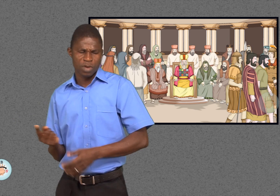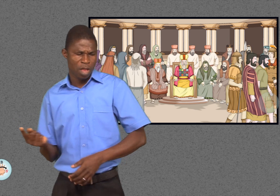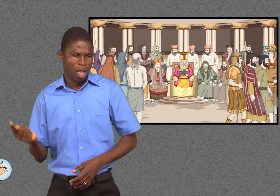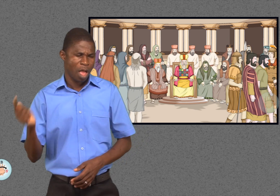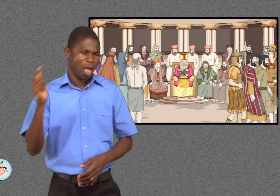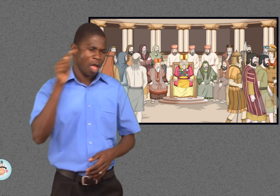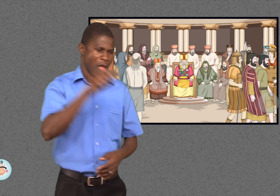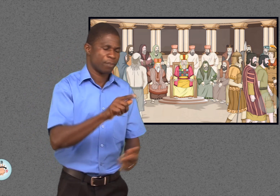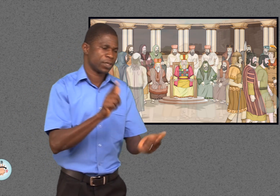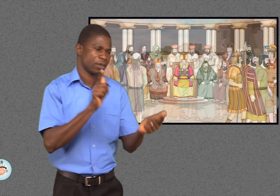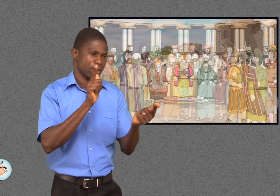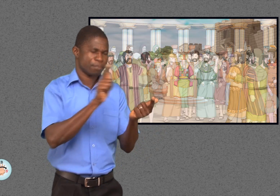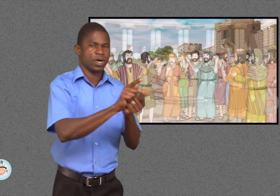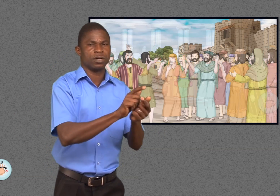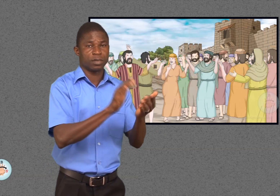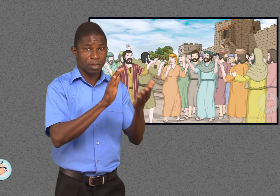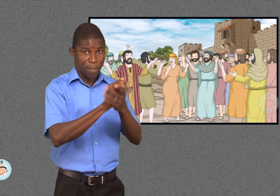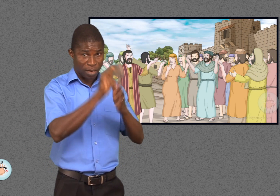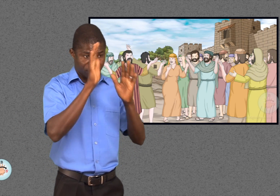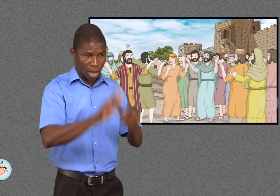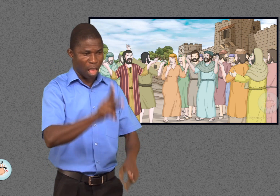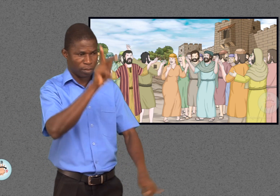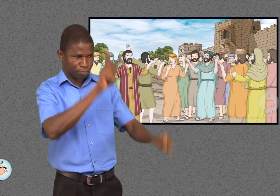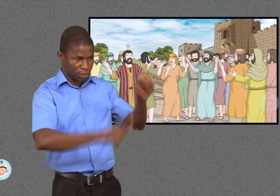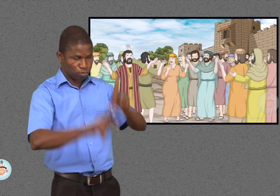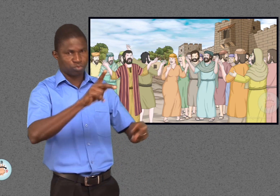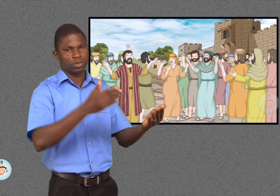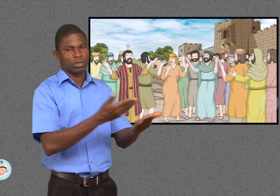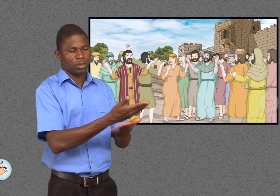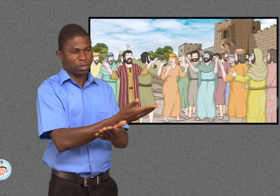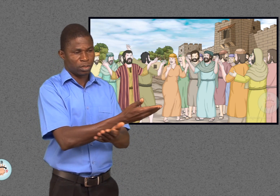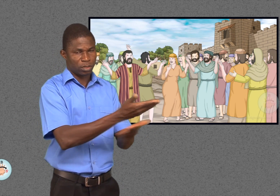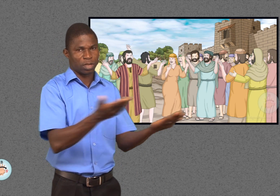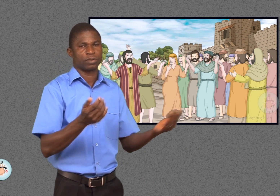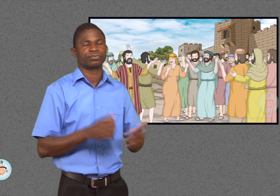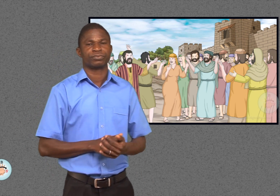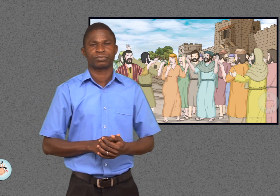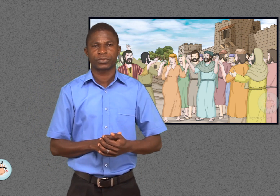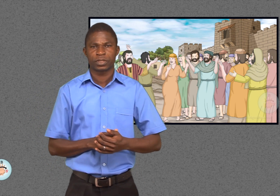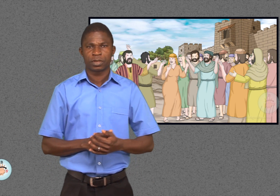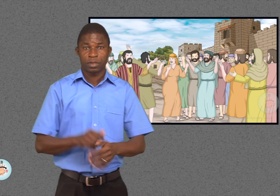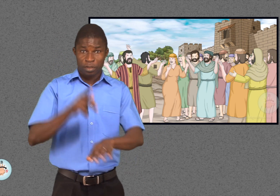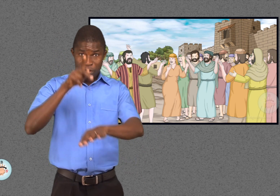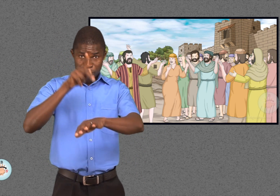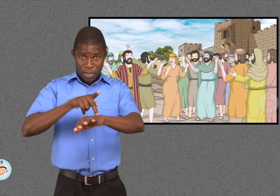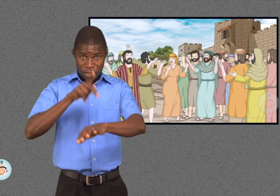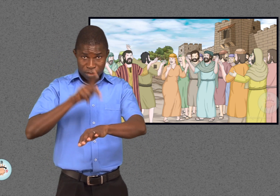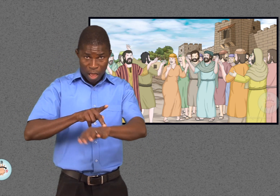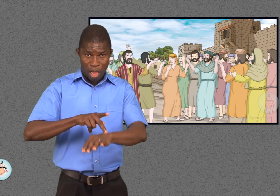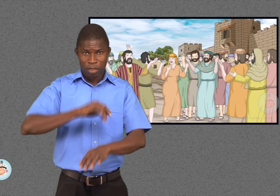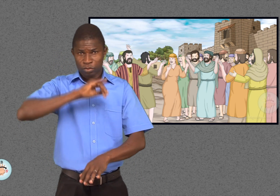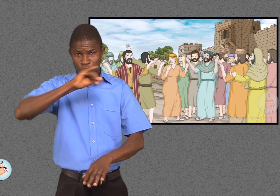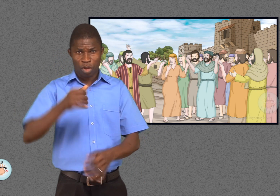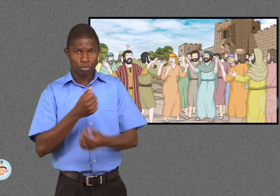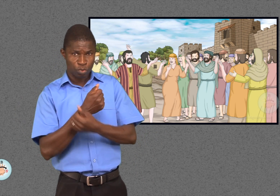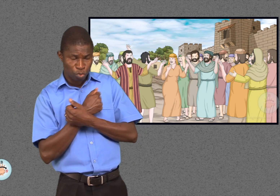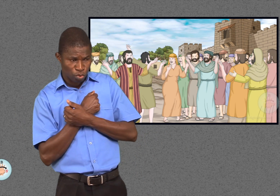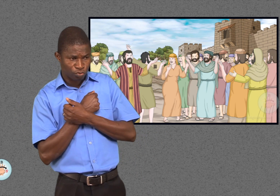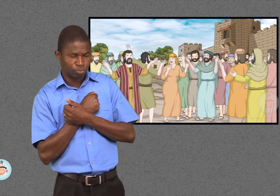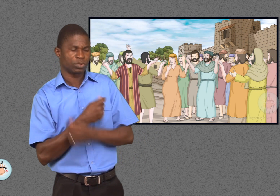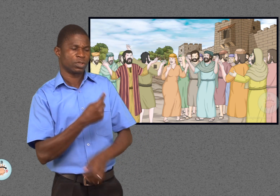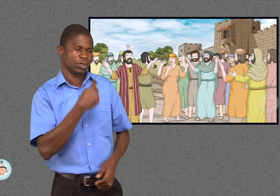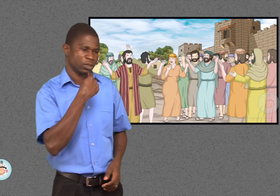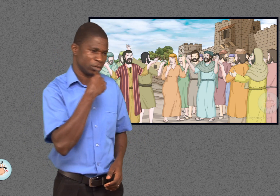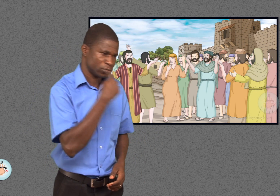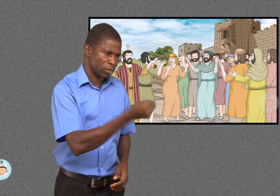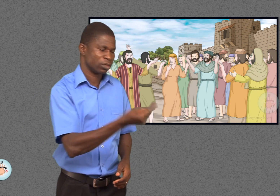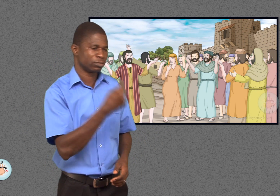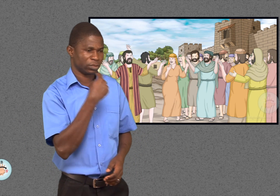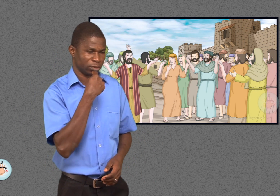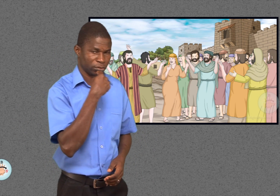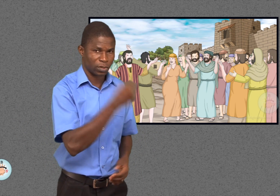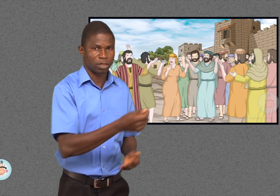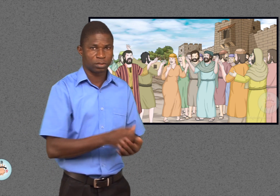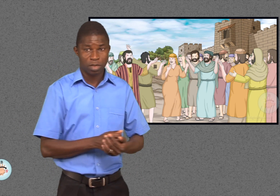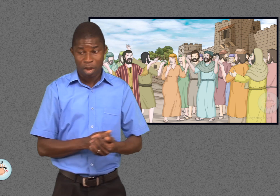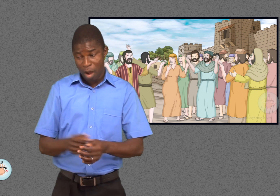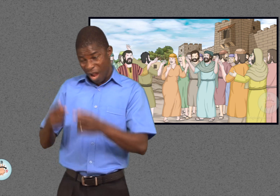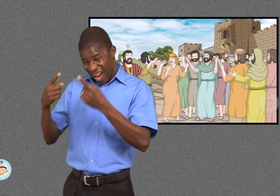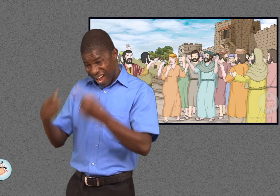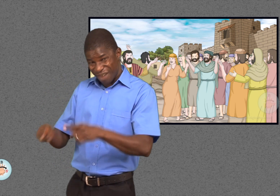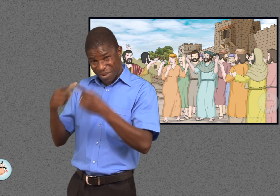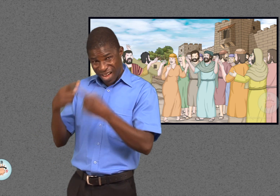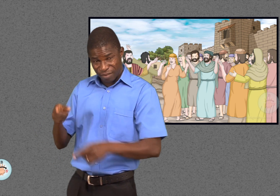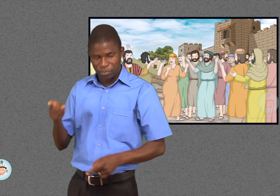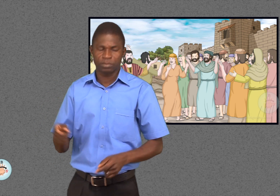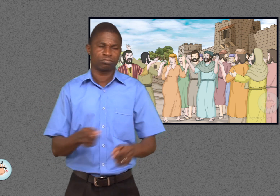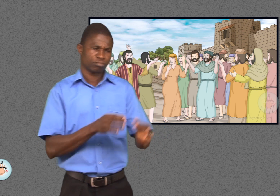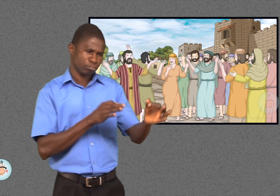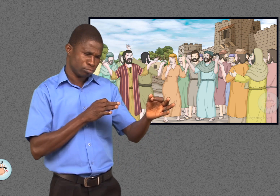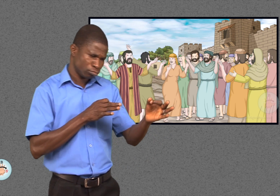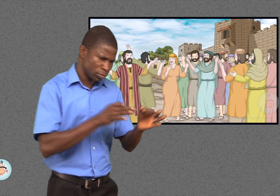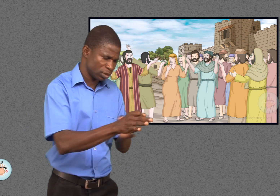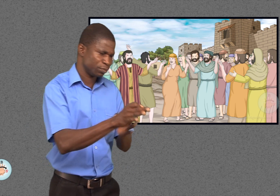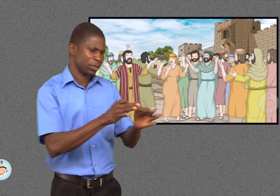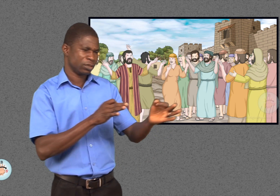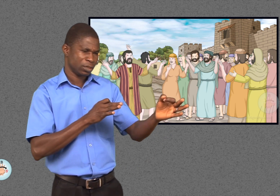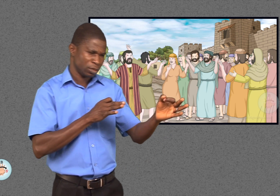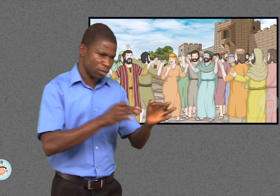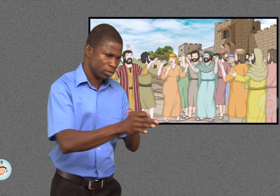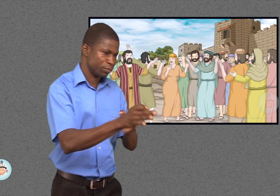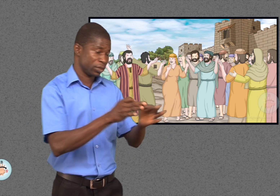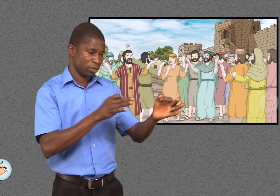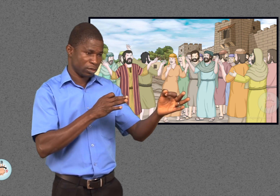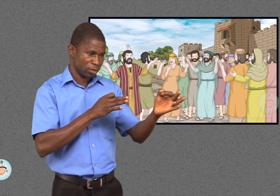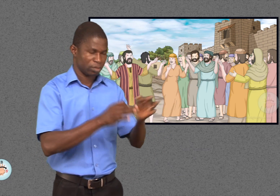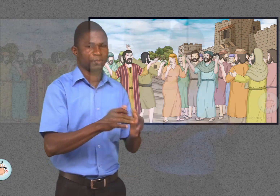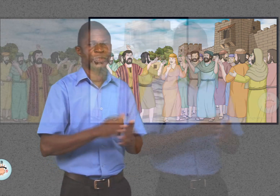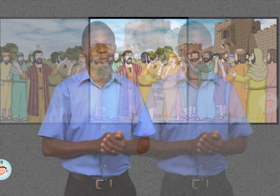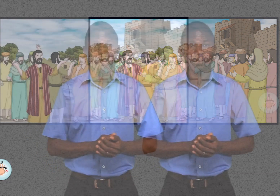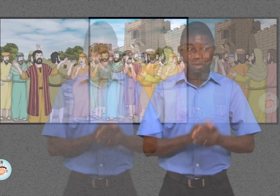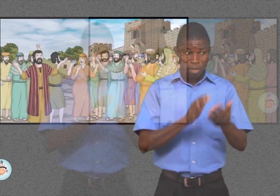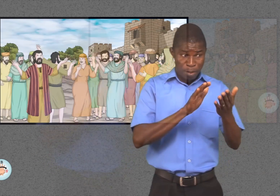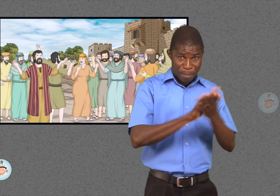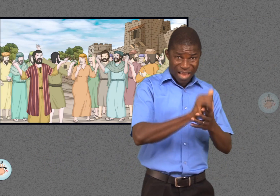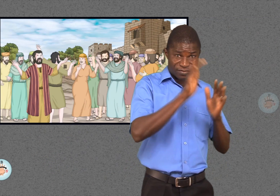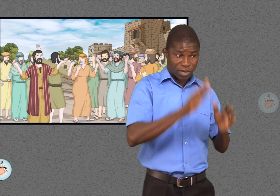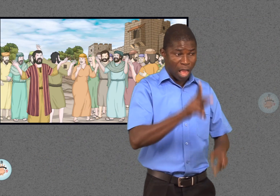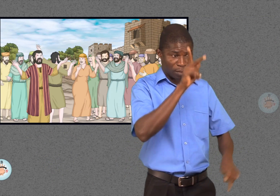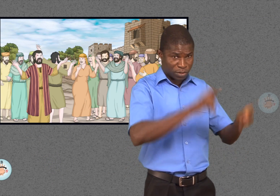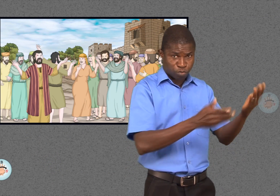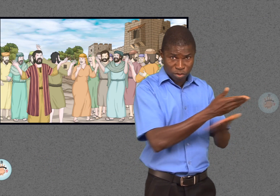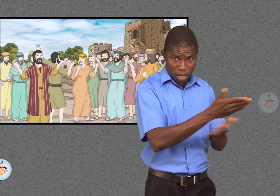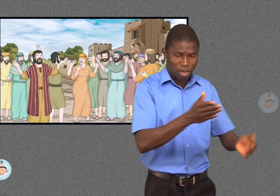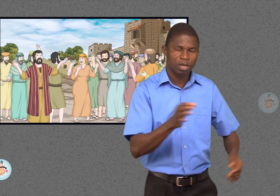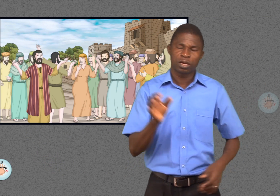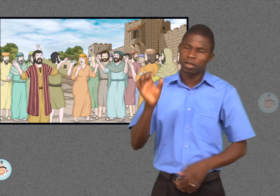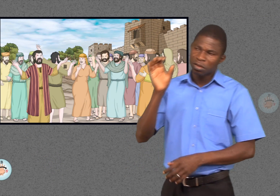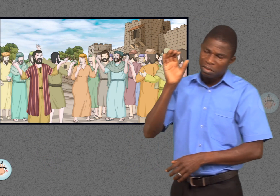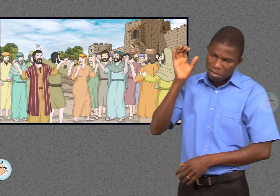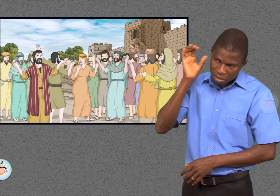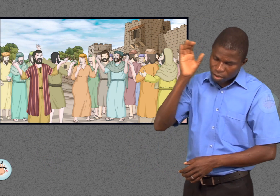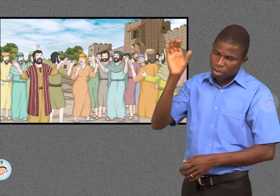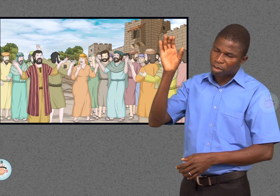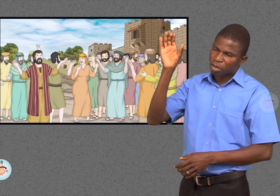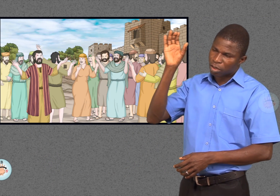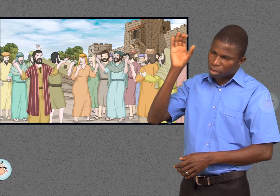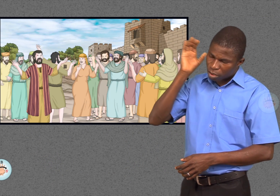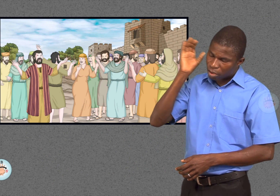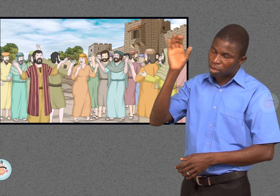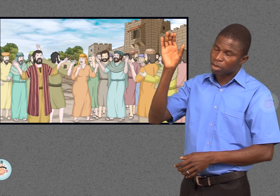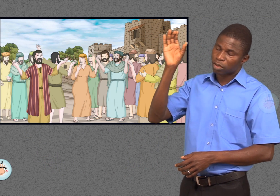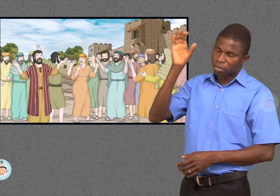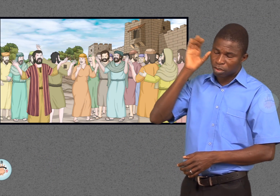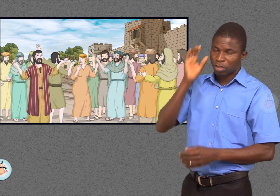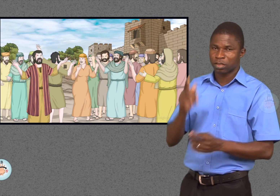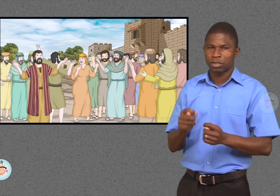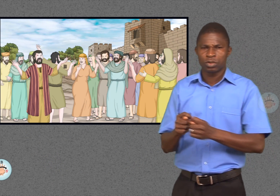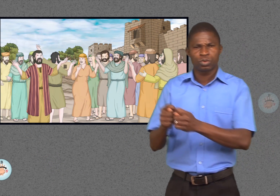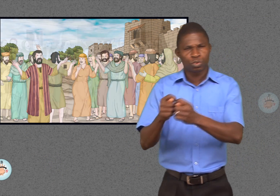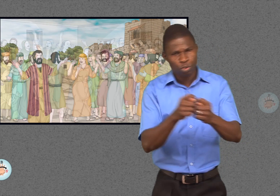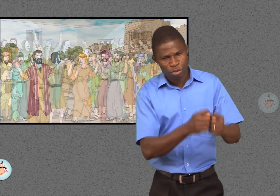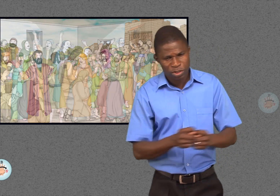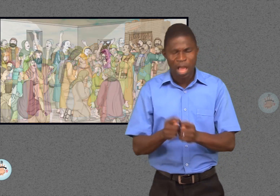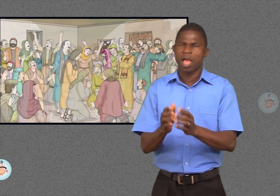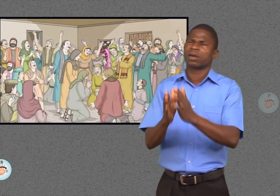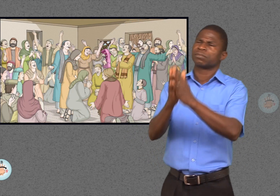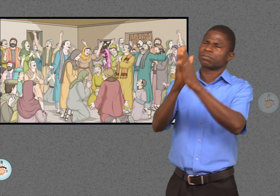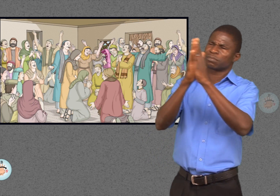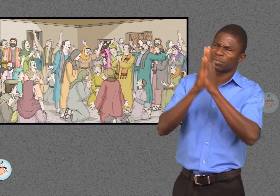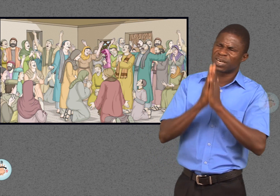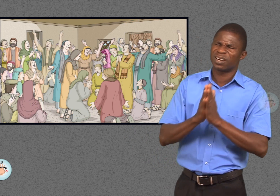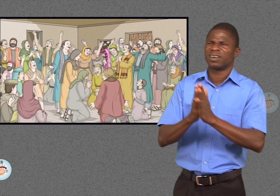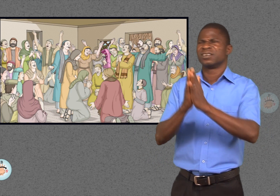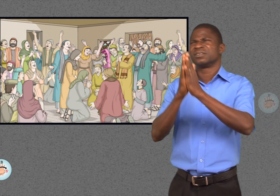On their release, Peter and John returned to their own people and reported everything that the chief priests and elders had said to them.